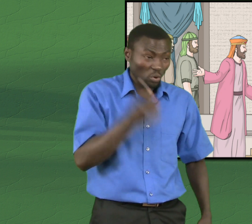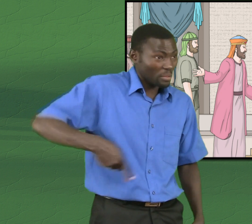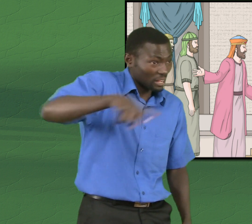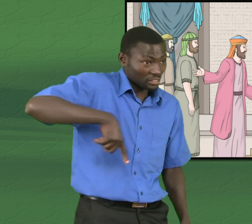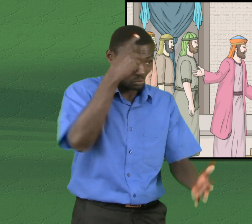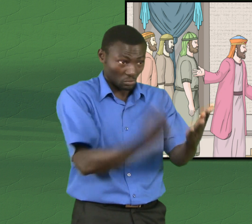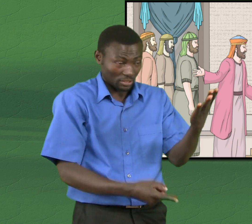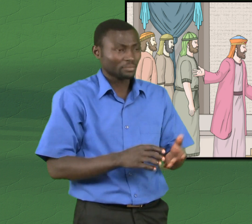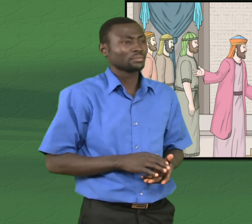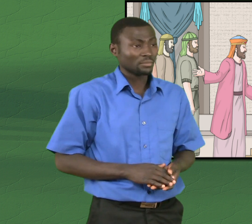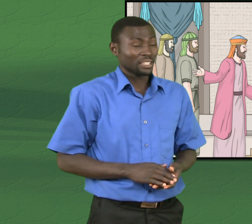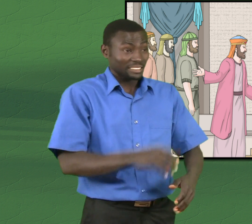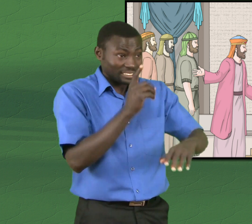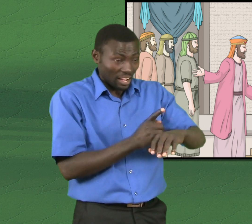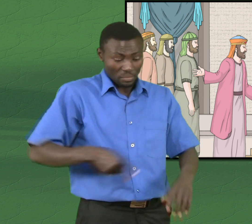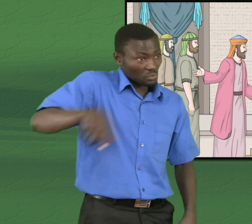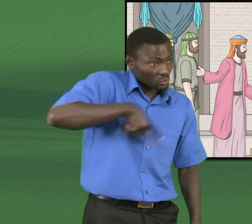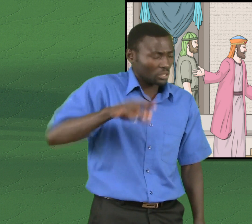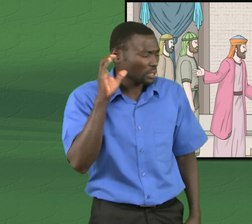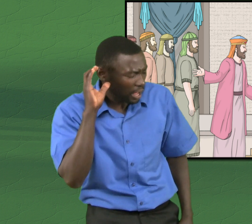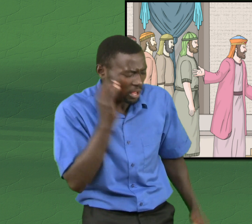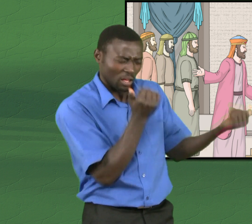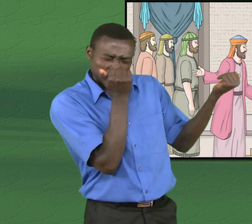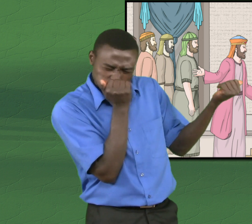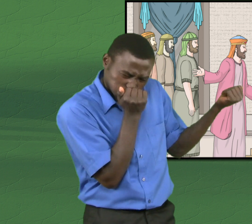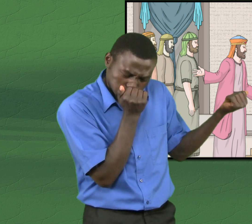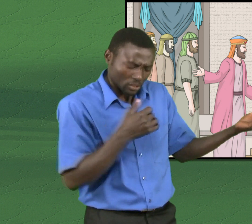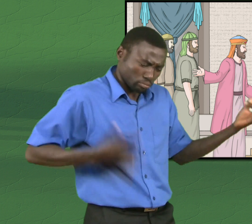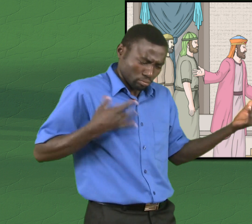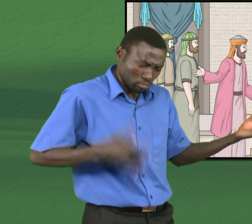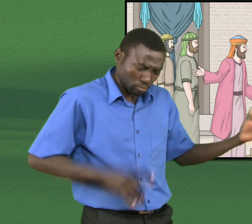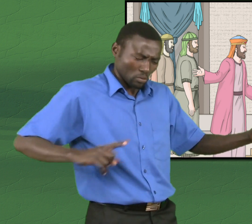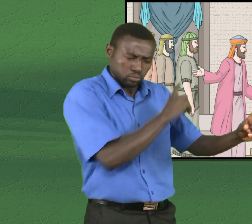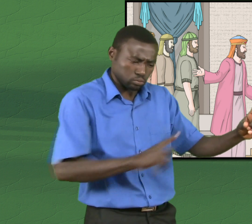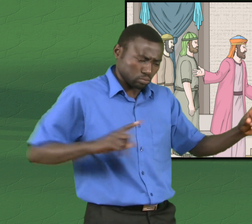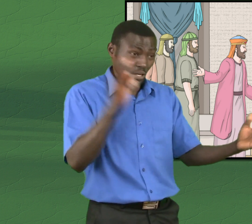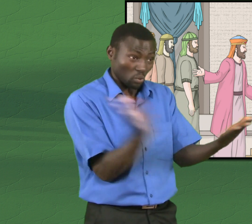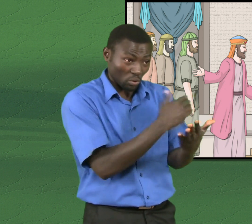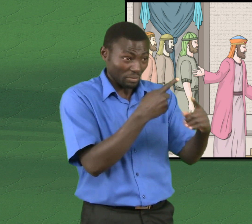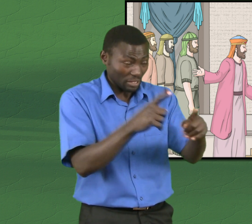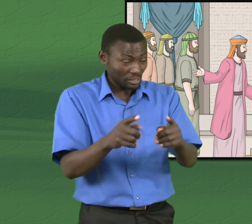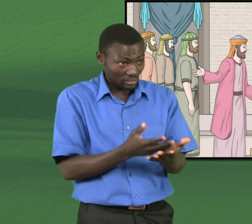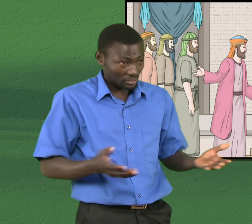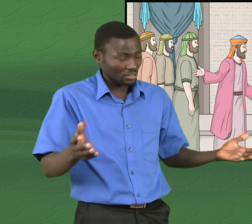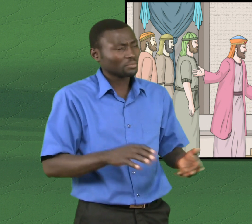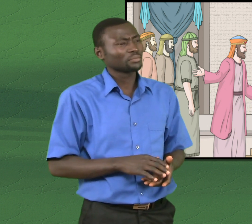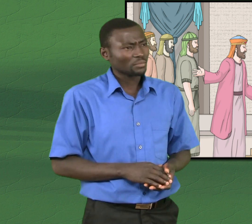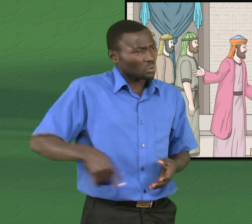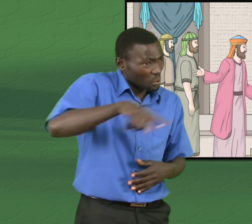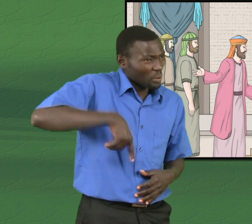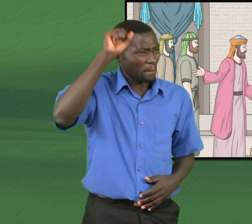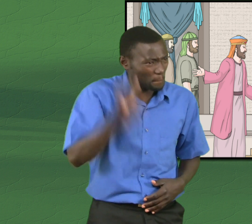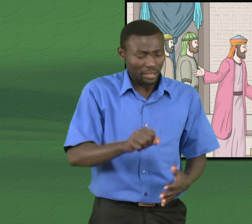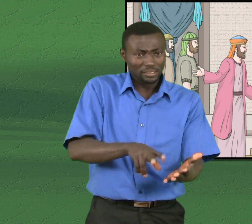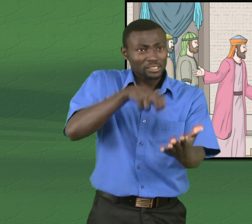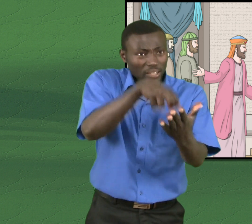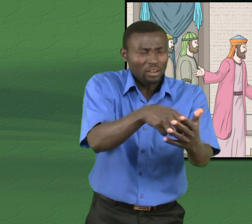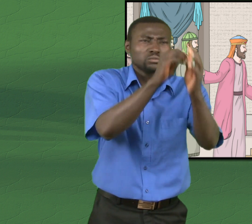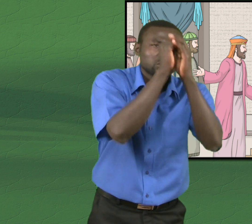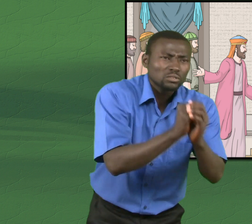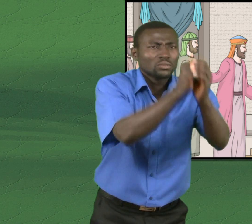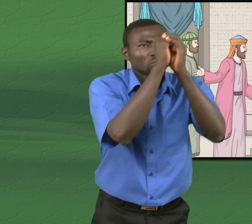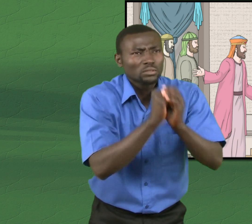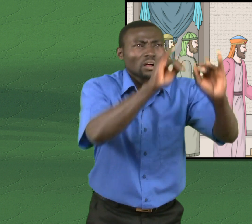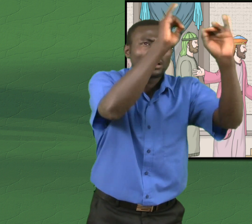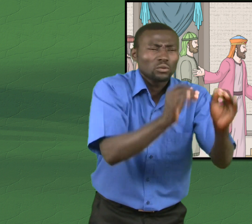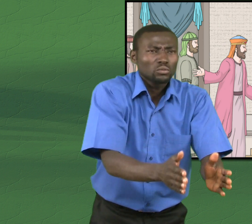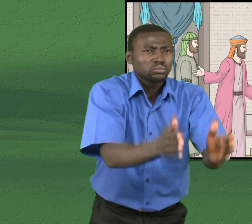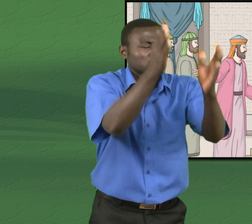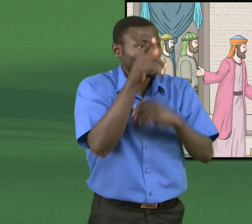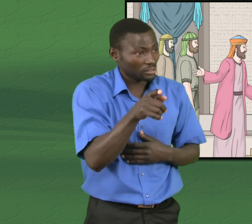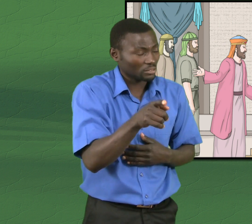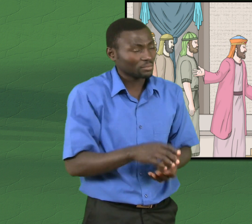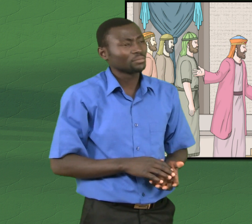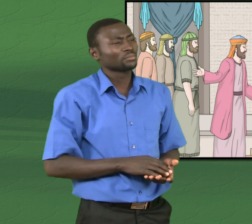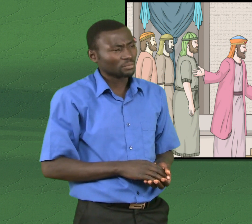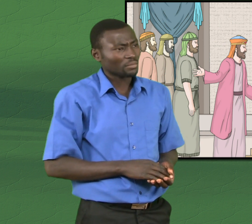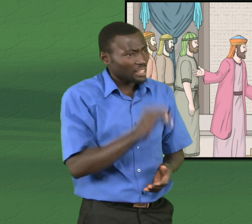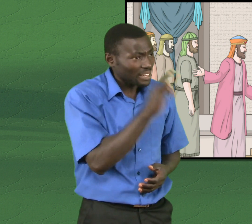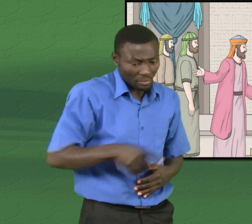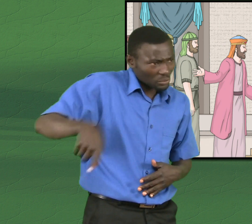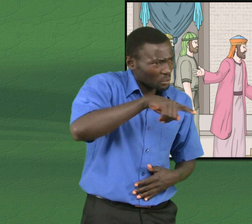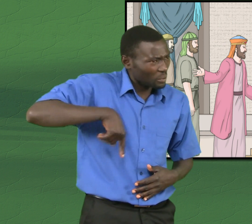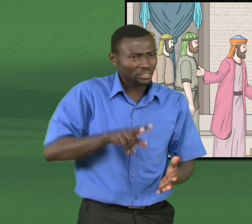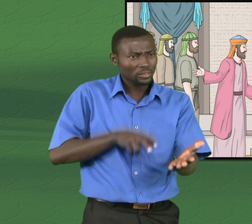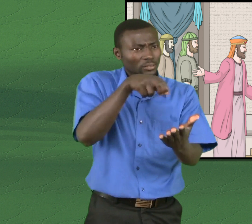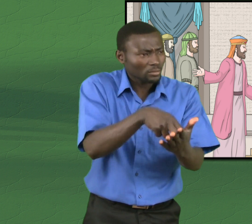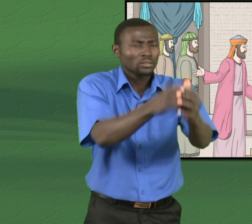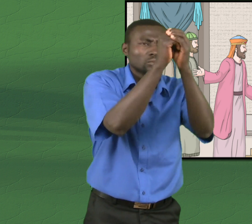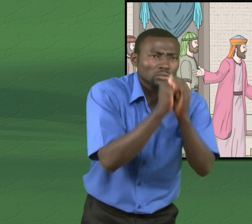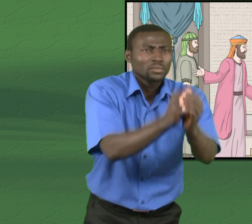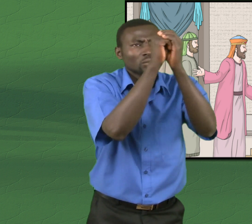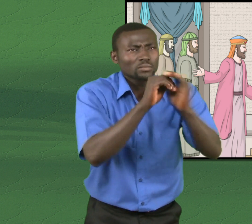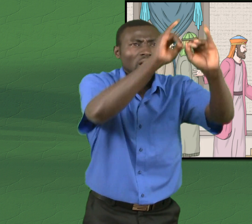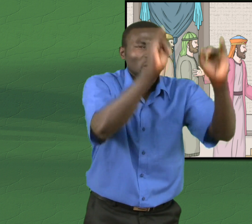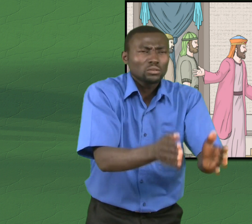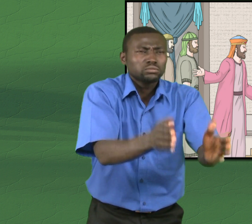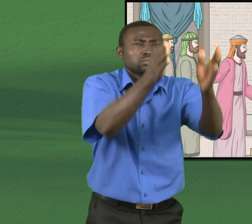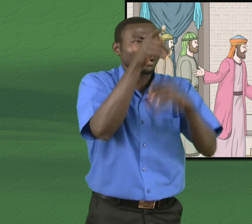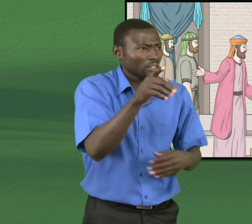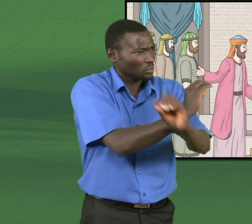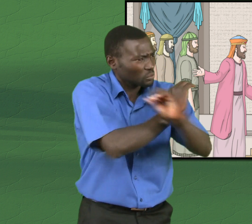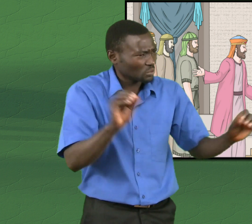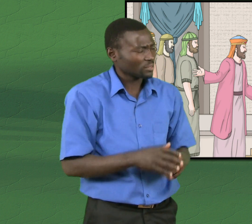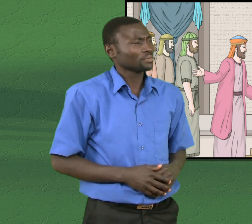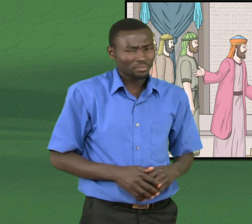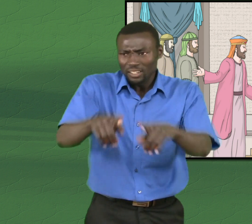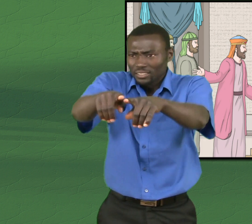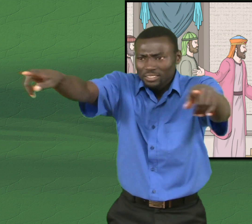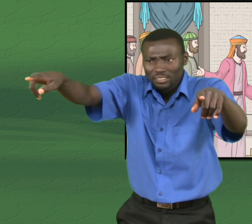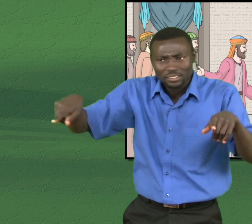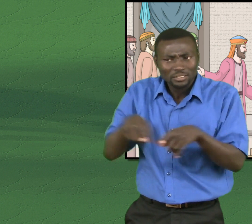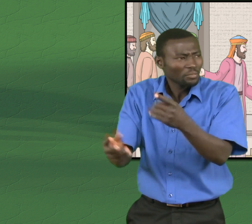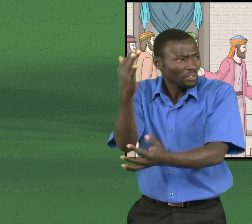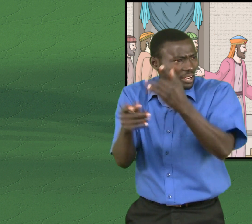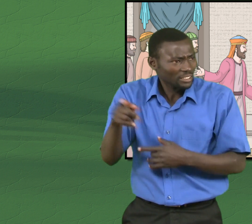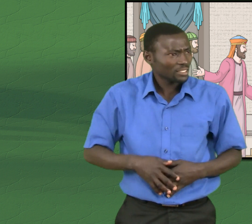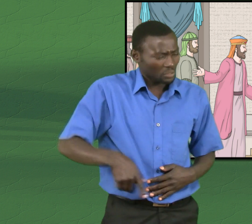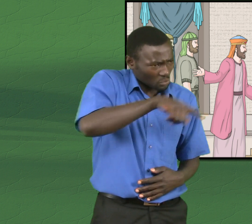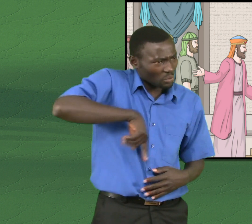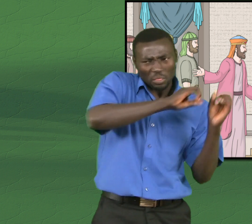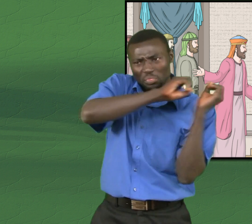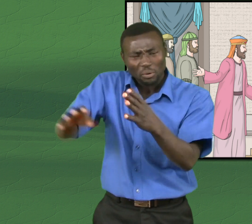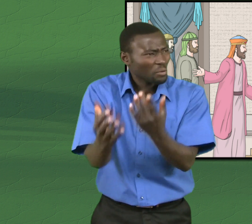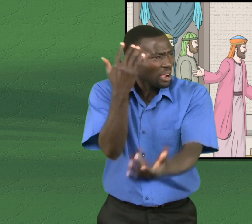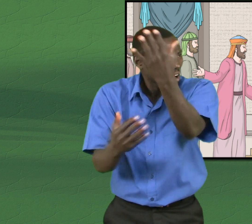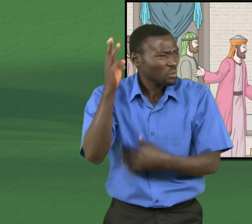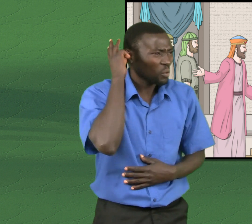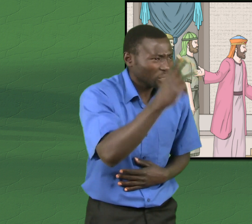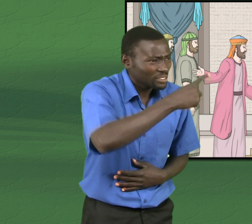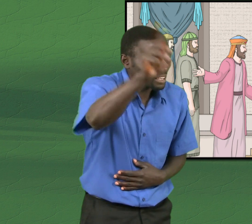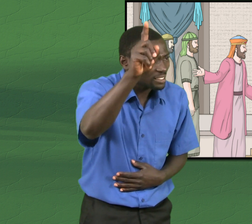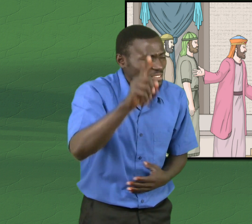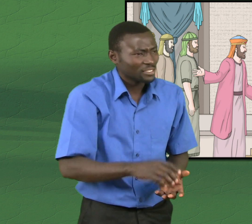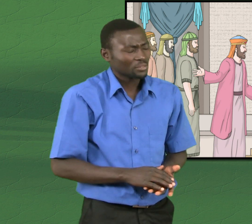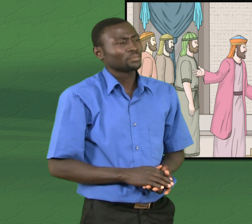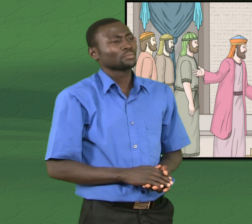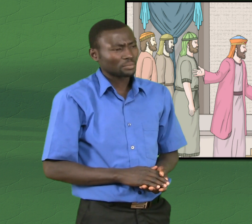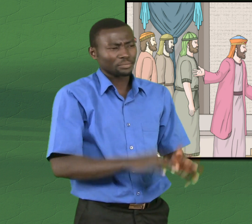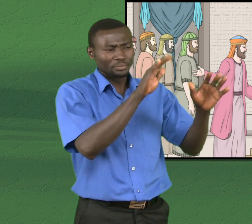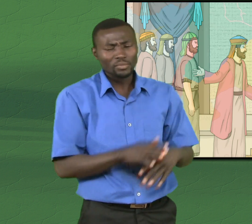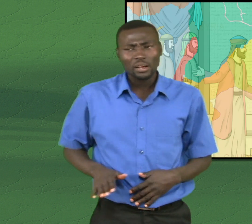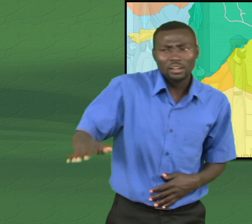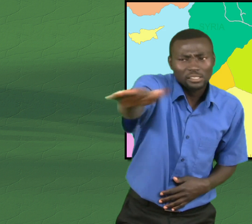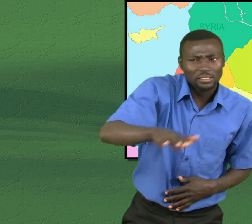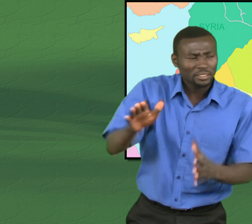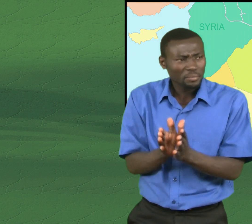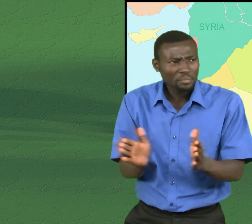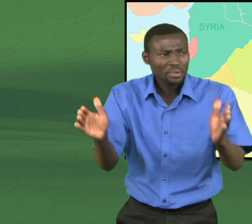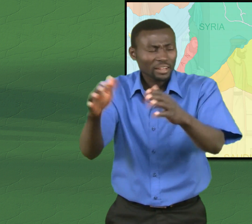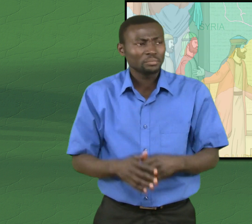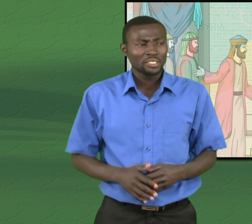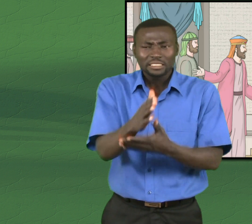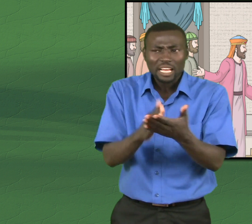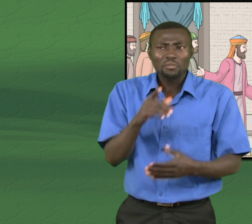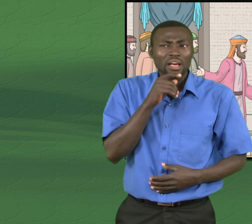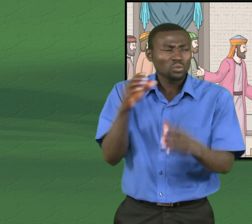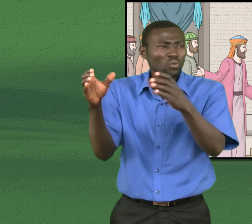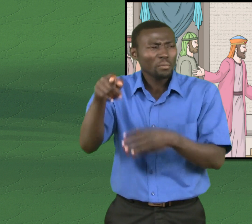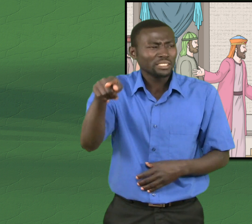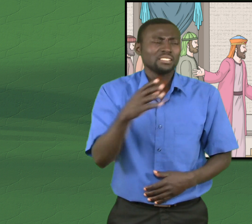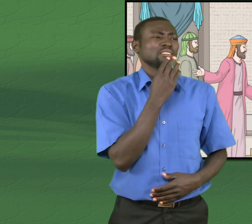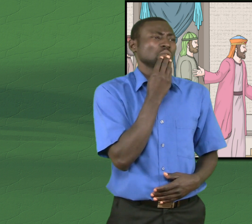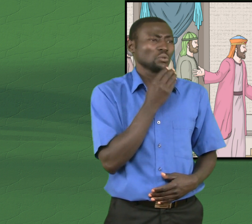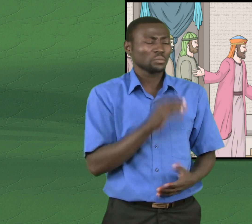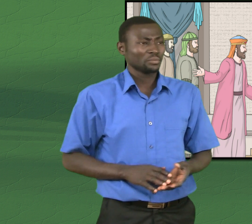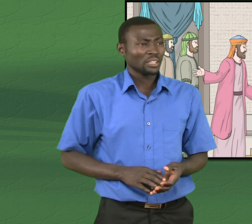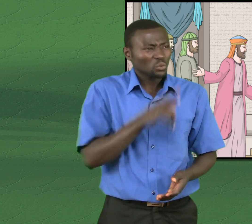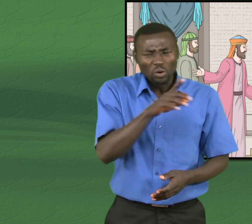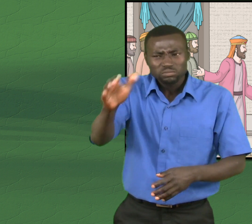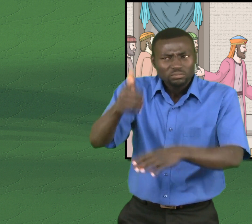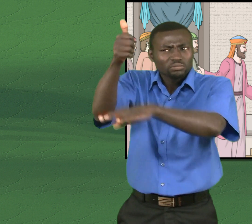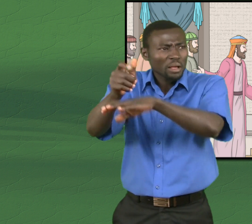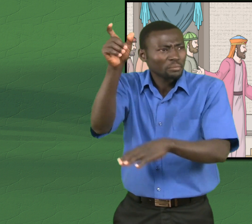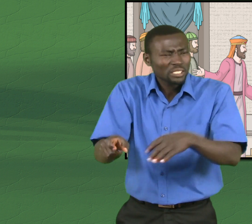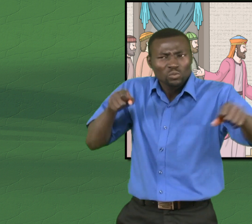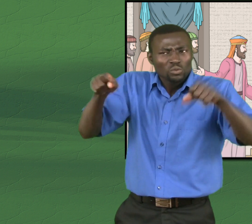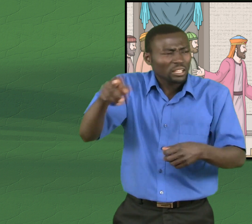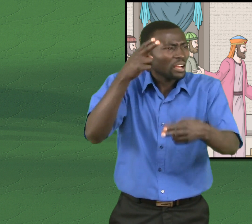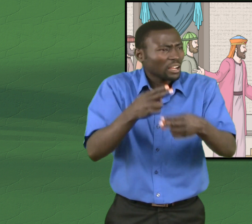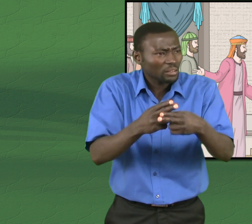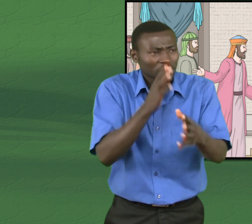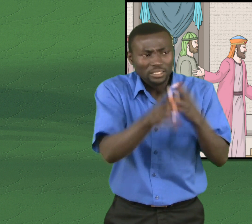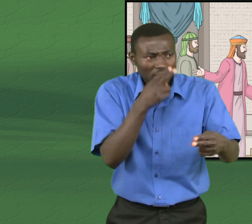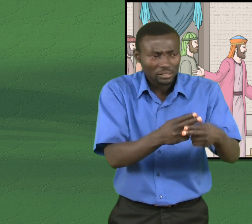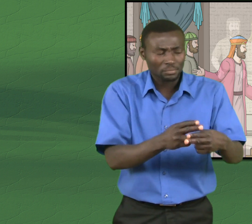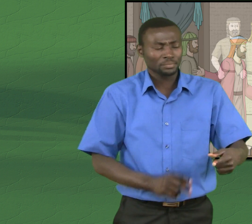You, O king, have issued a decree that everyone who hears the sound of the horn, flute, zither, lyre, harp, pipes, and all kinds of music must fall down and worship the golden statue, and that whoever does not fall down and worship will be thrown into the blazing fiery furnace.